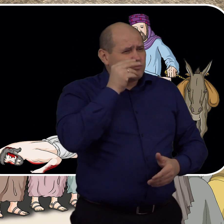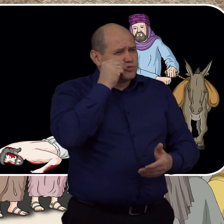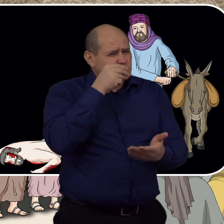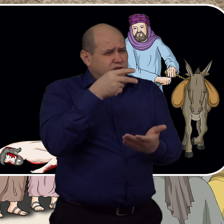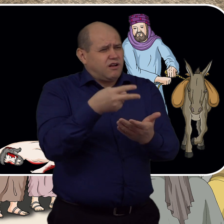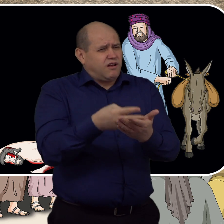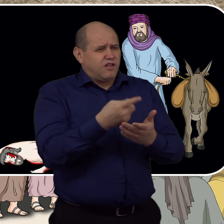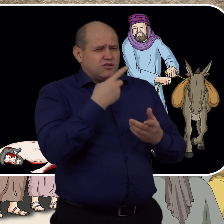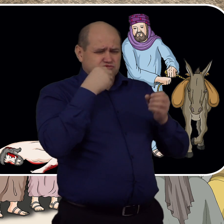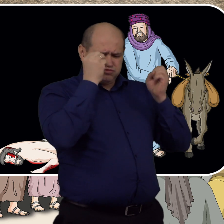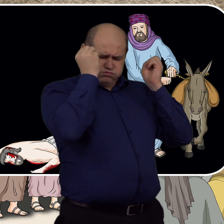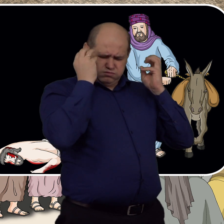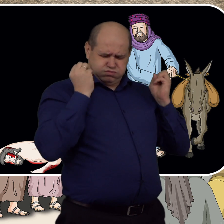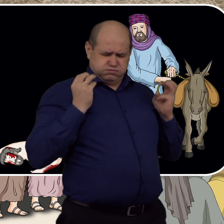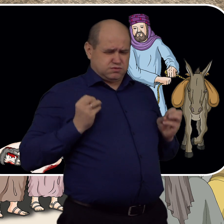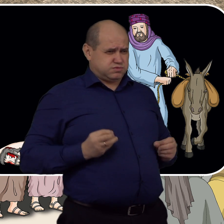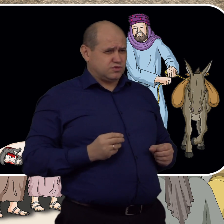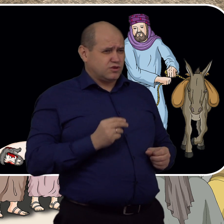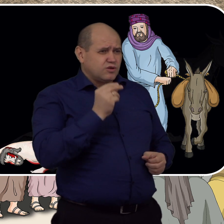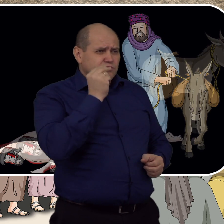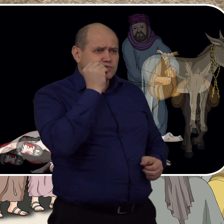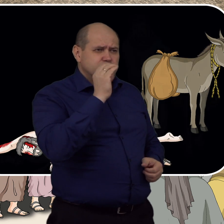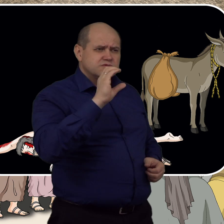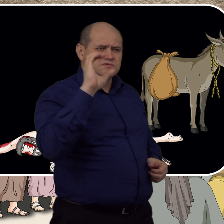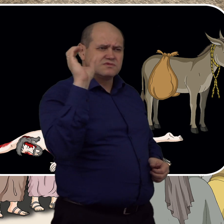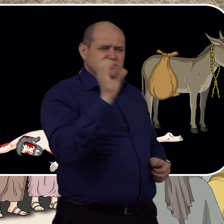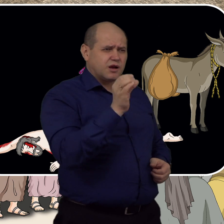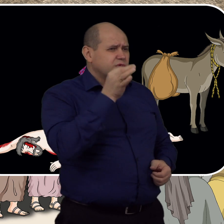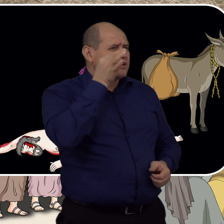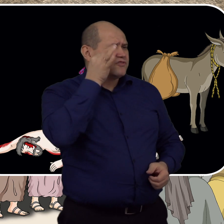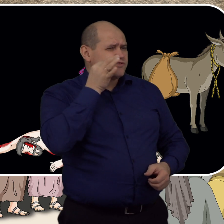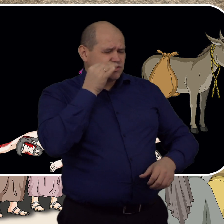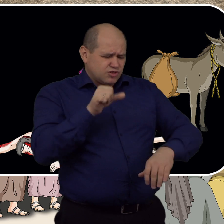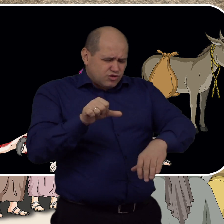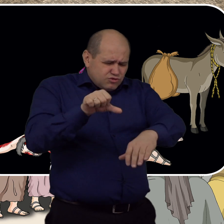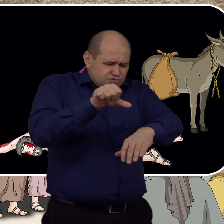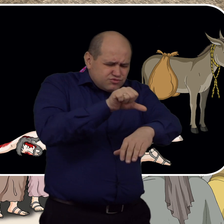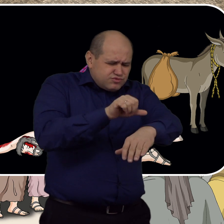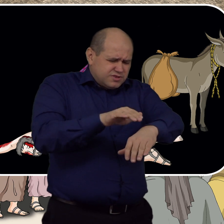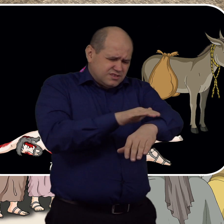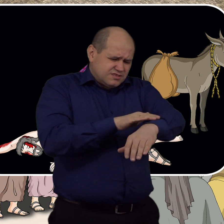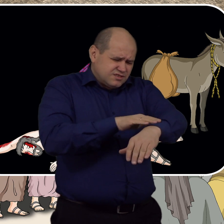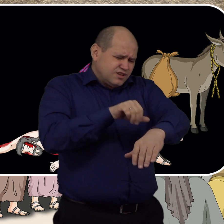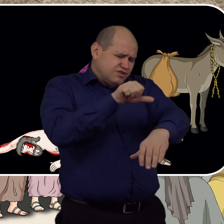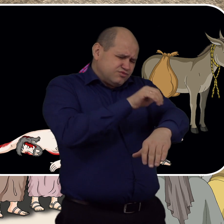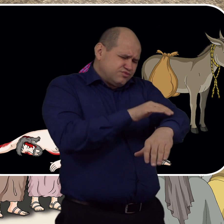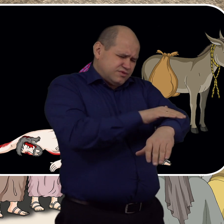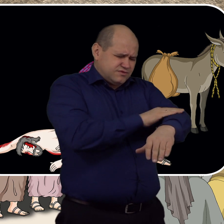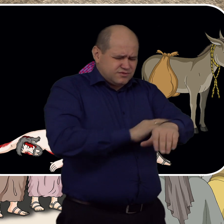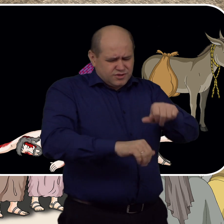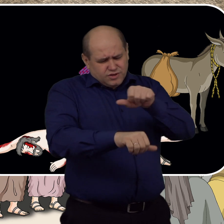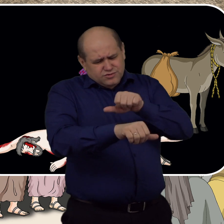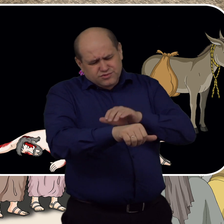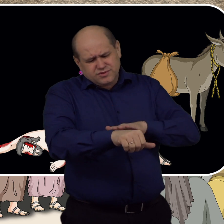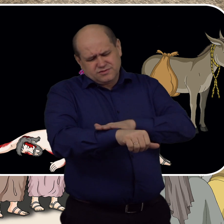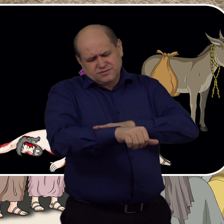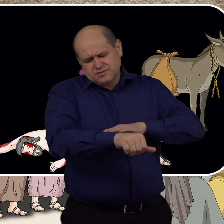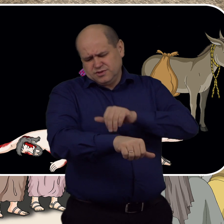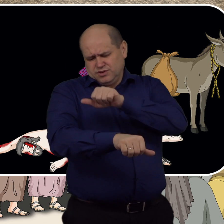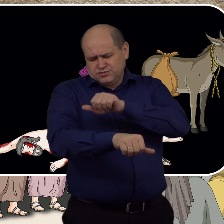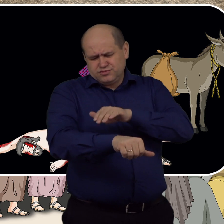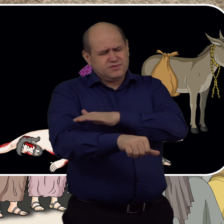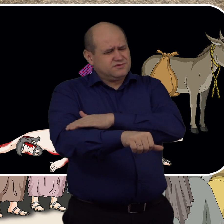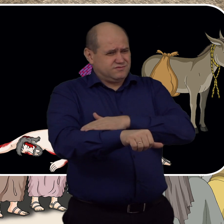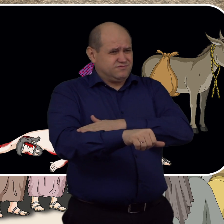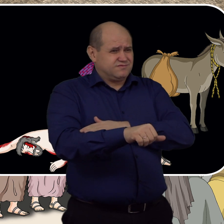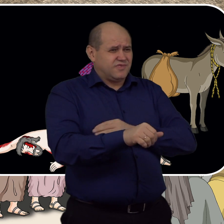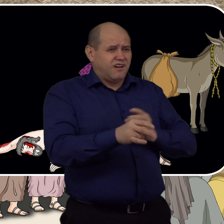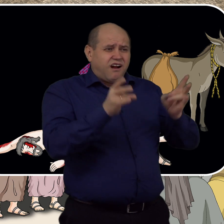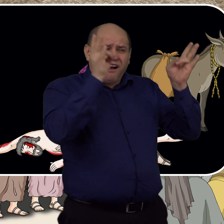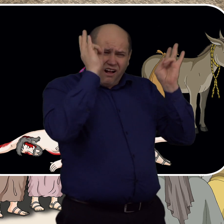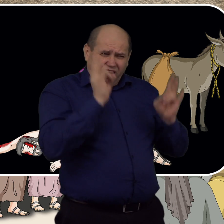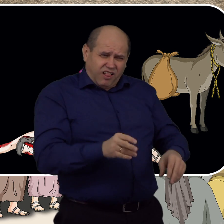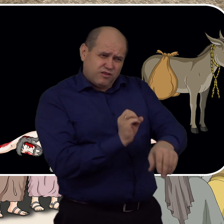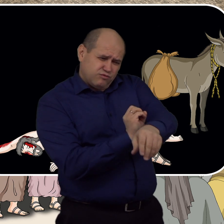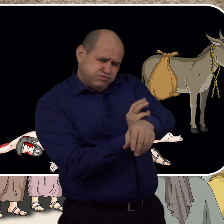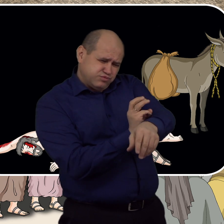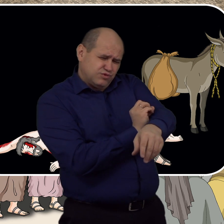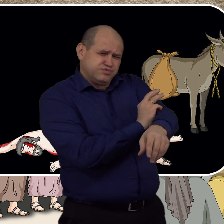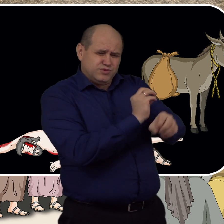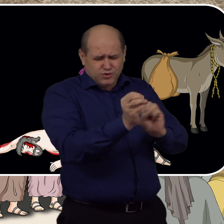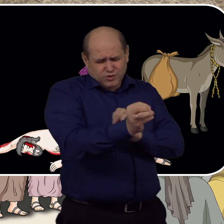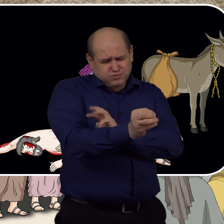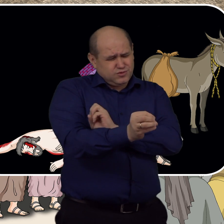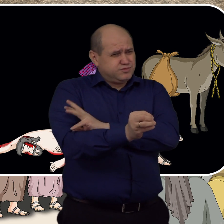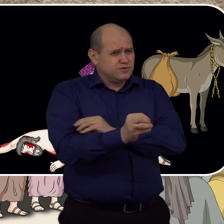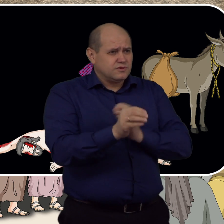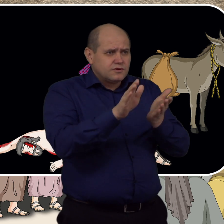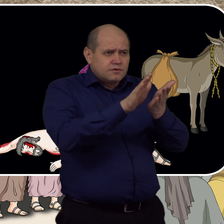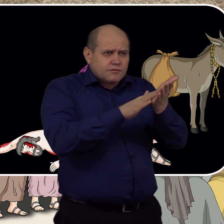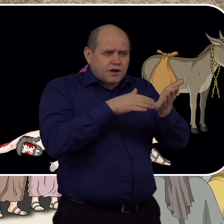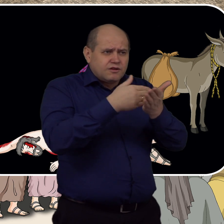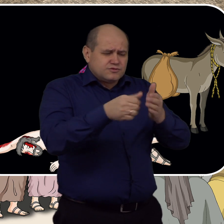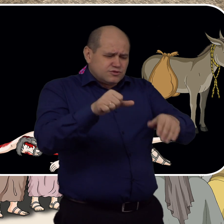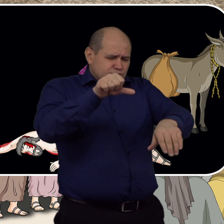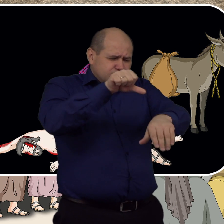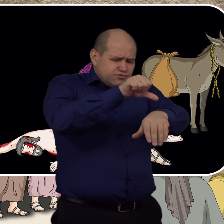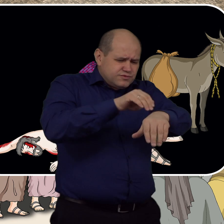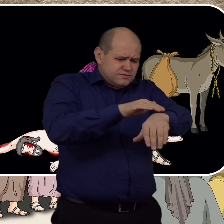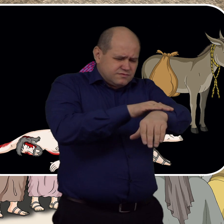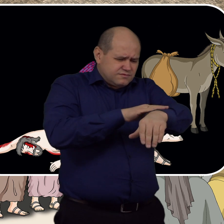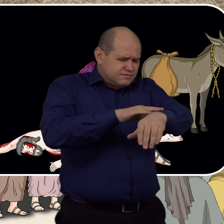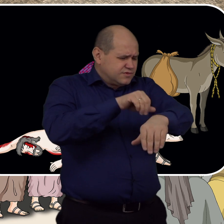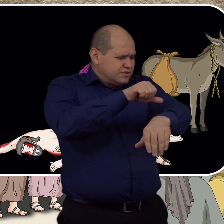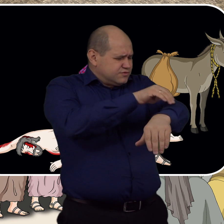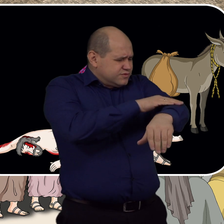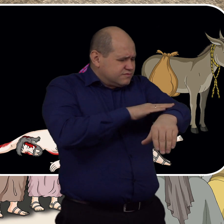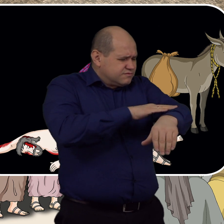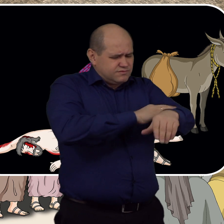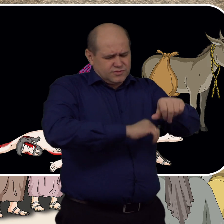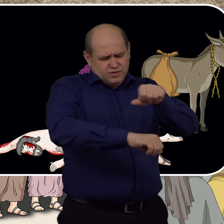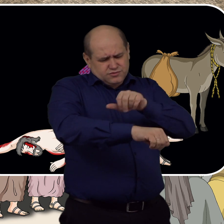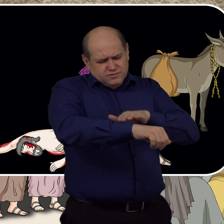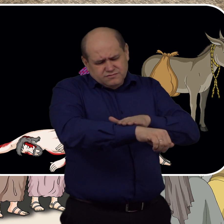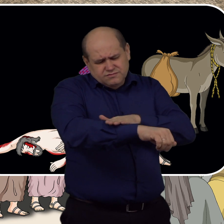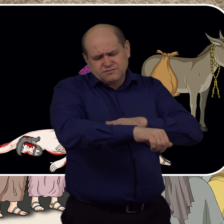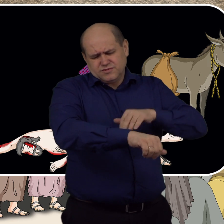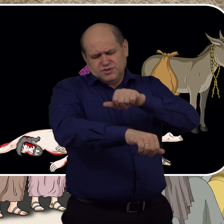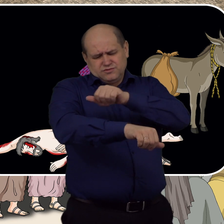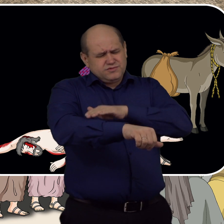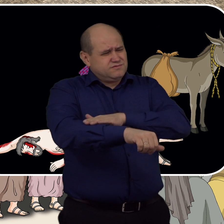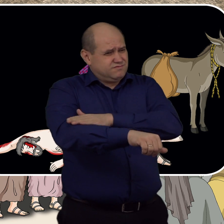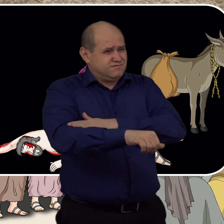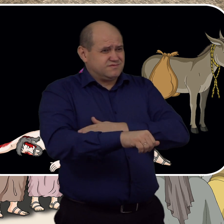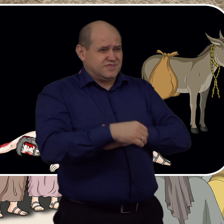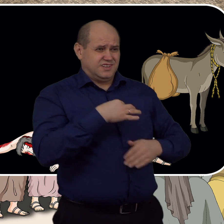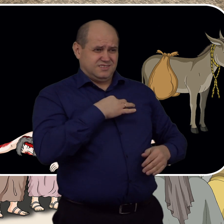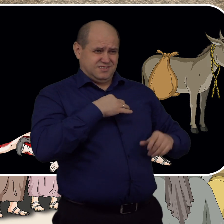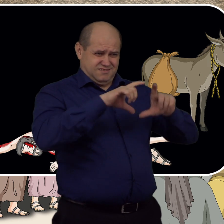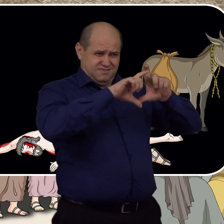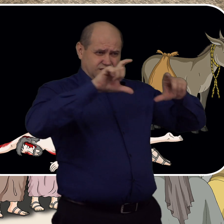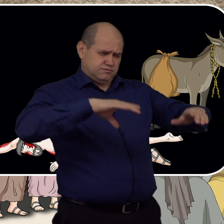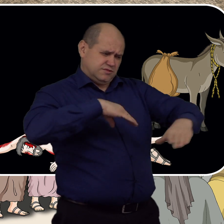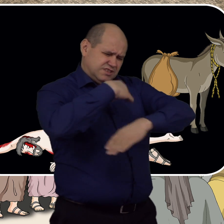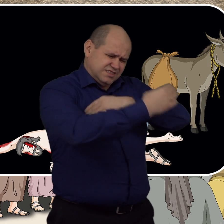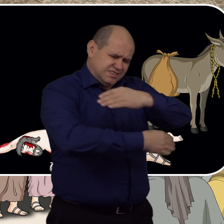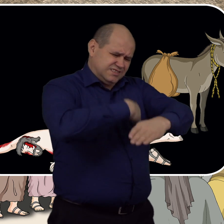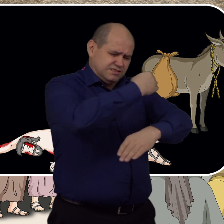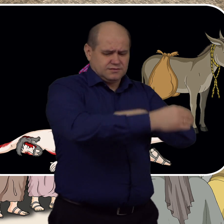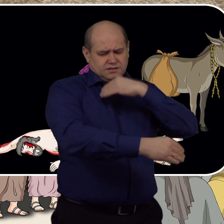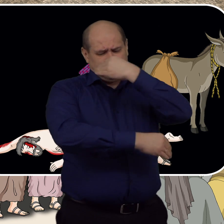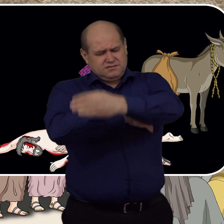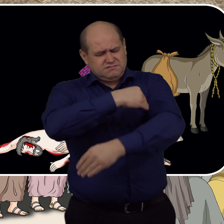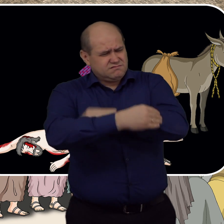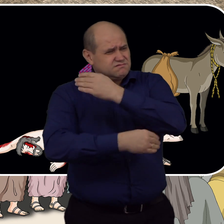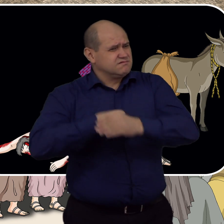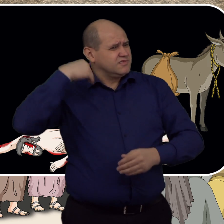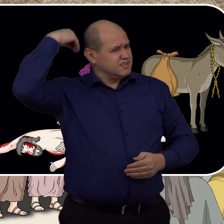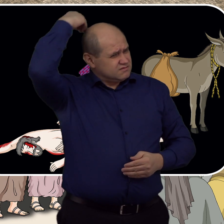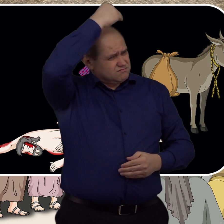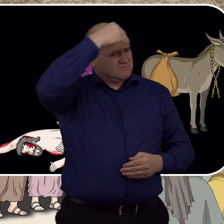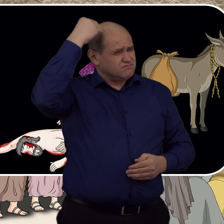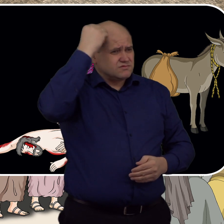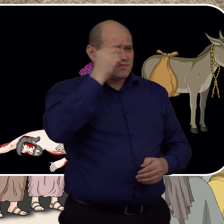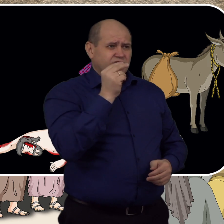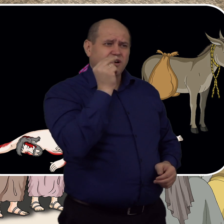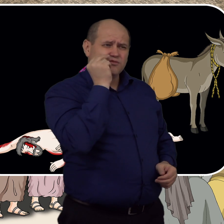He went to him and bandaged his wounds, pouring on oil and wine.